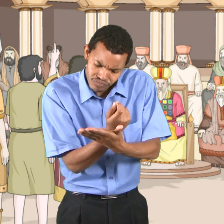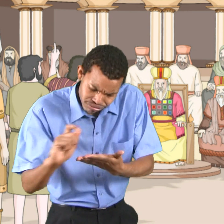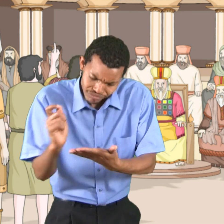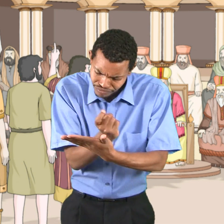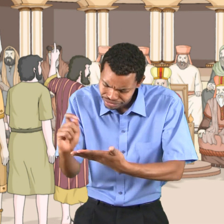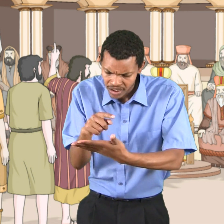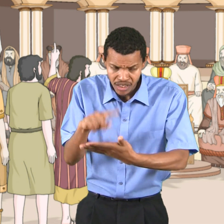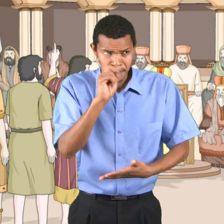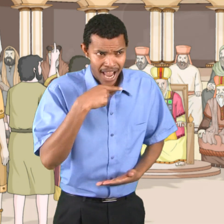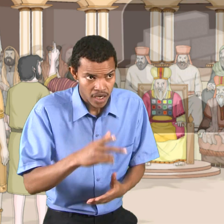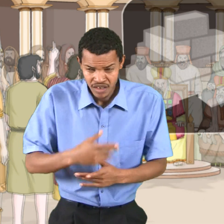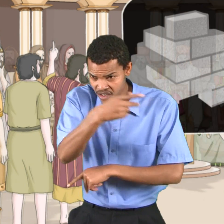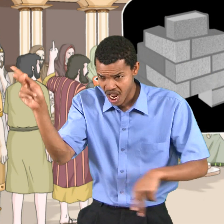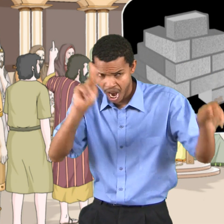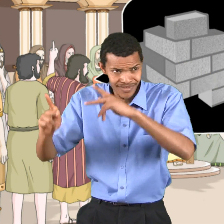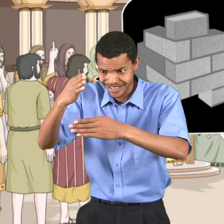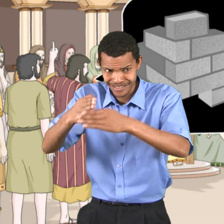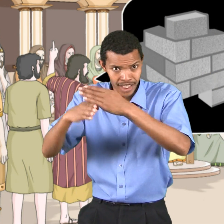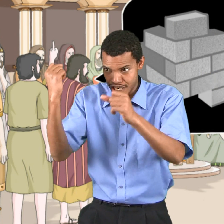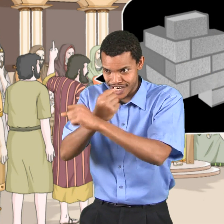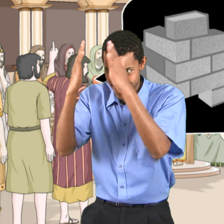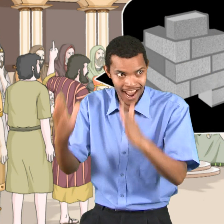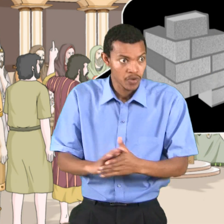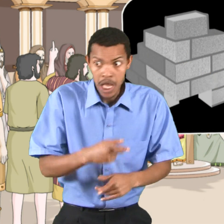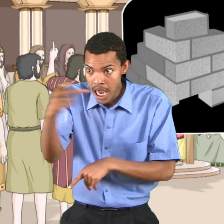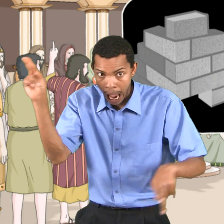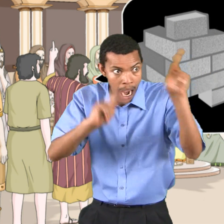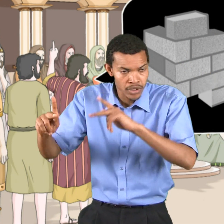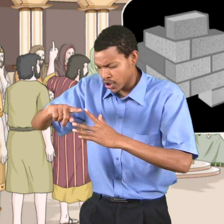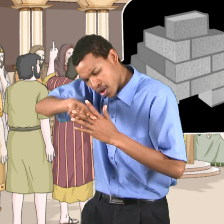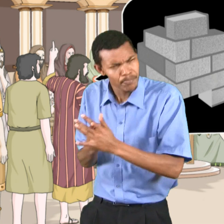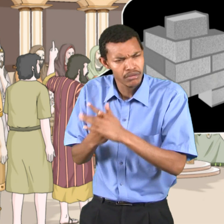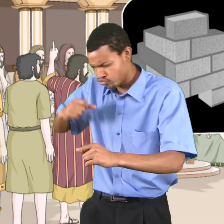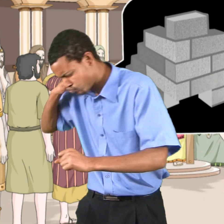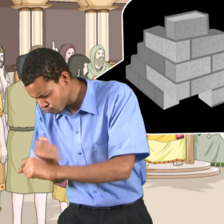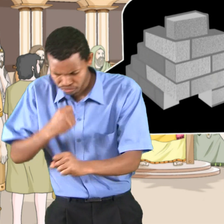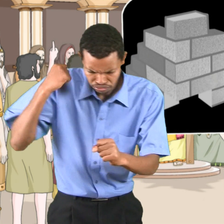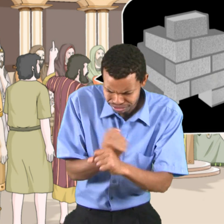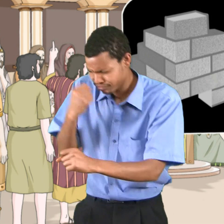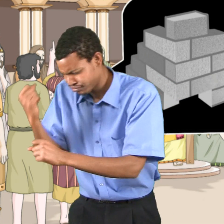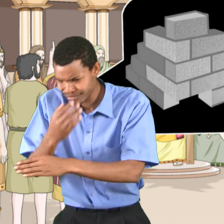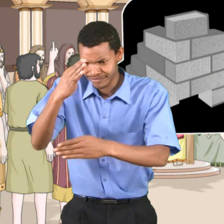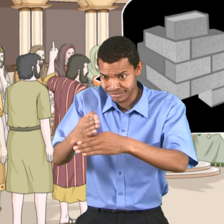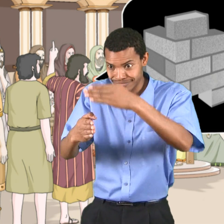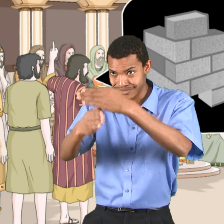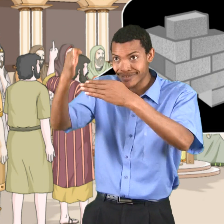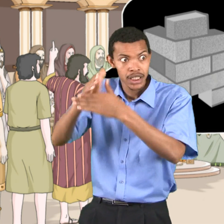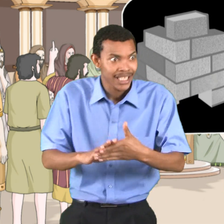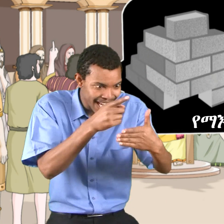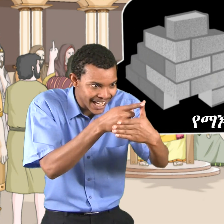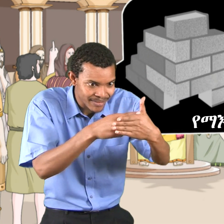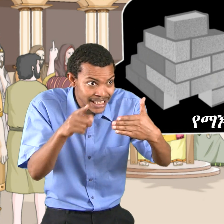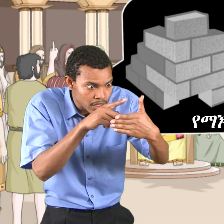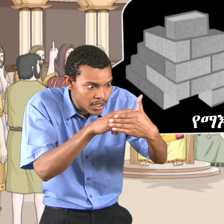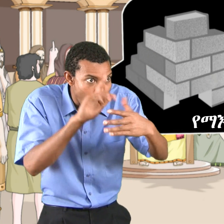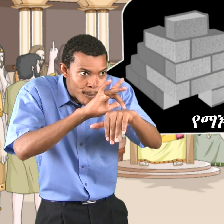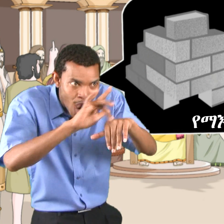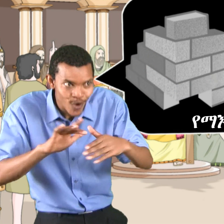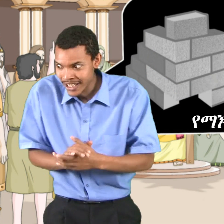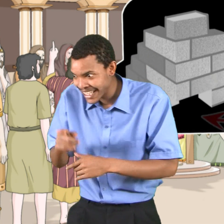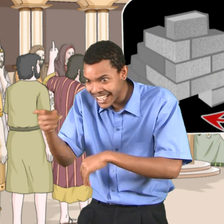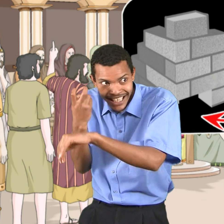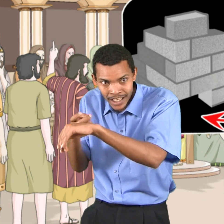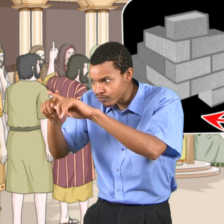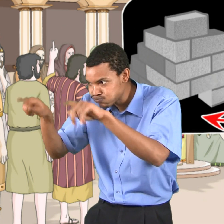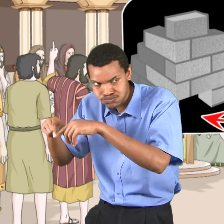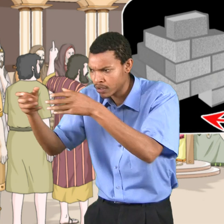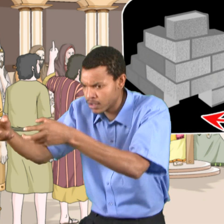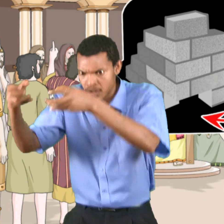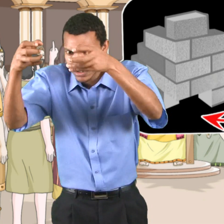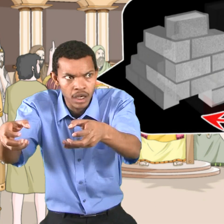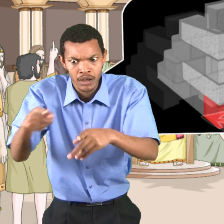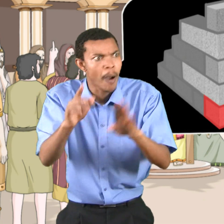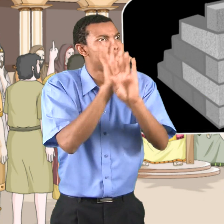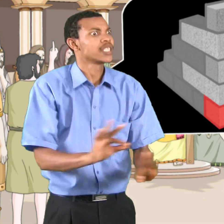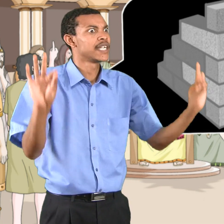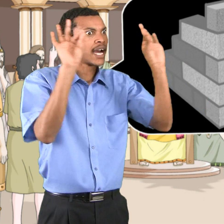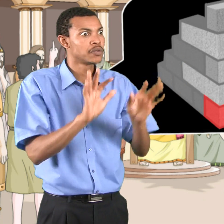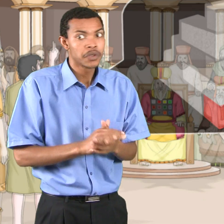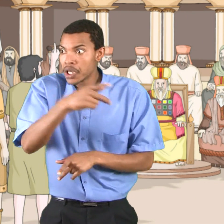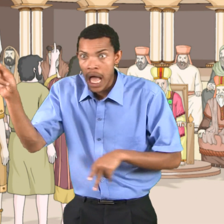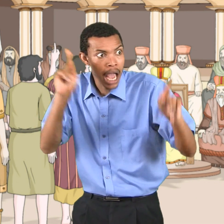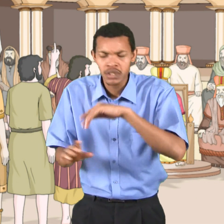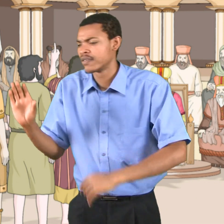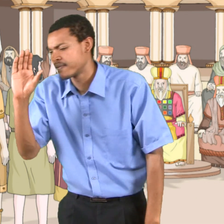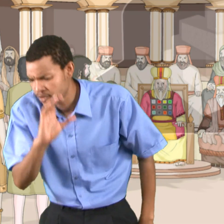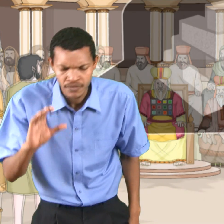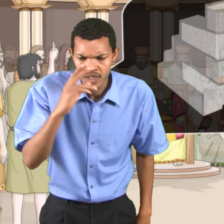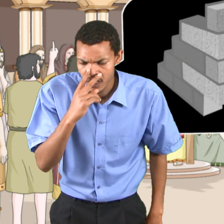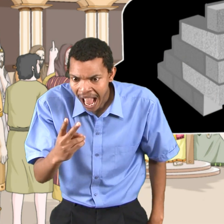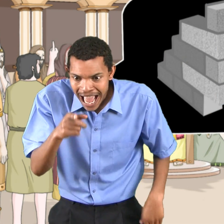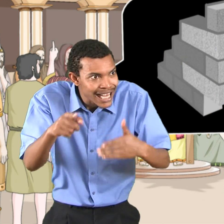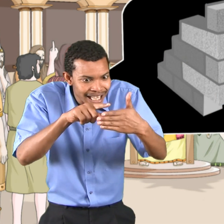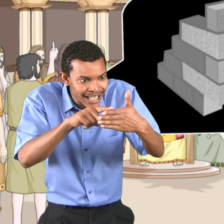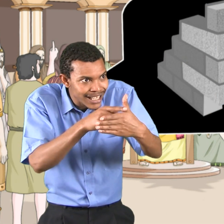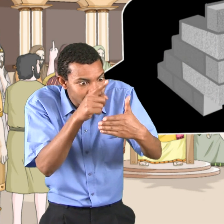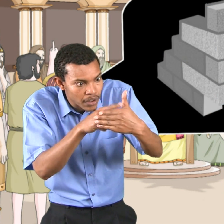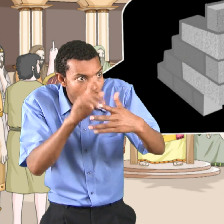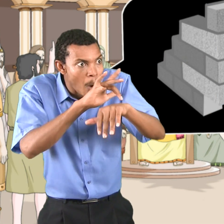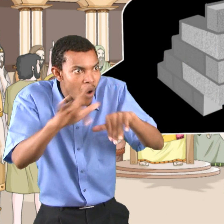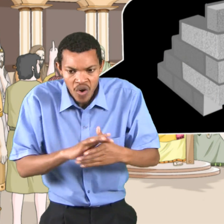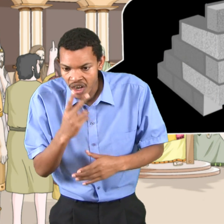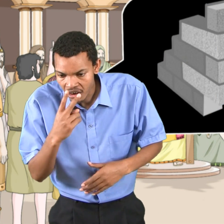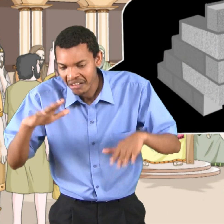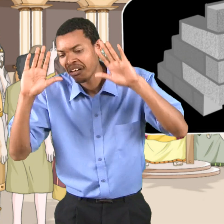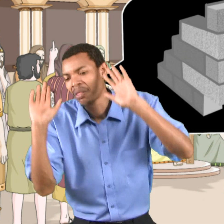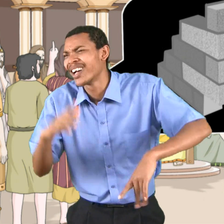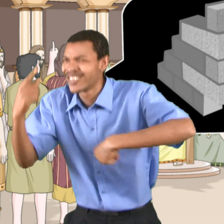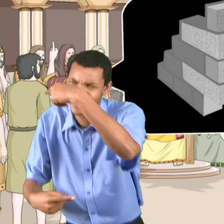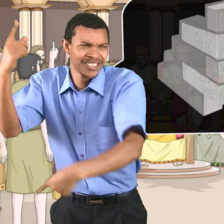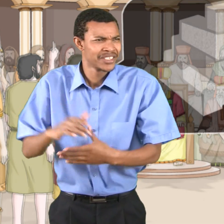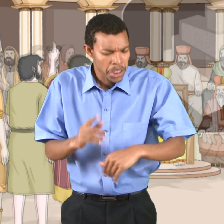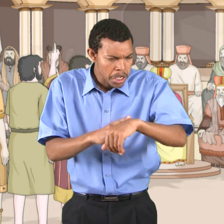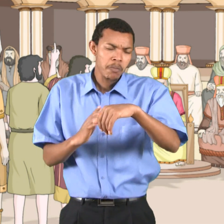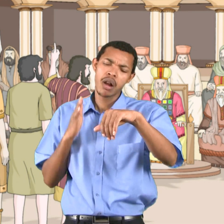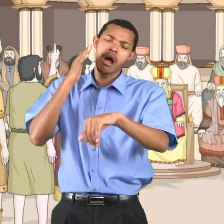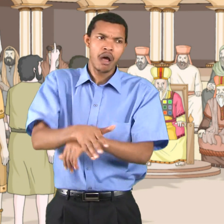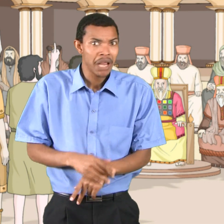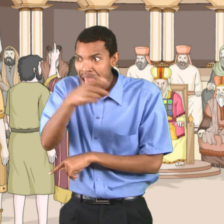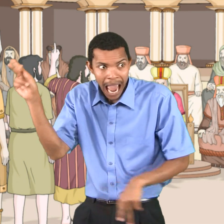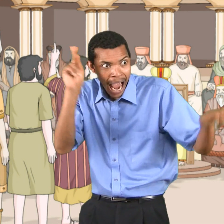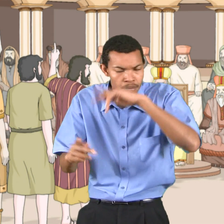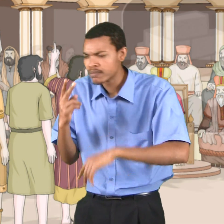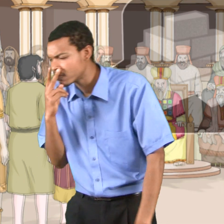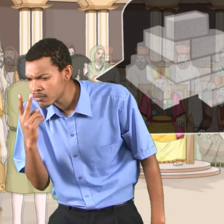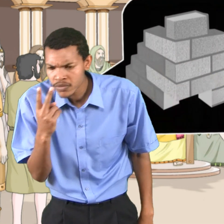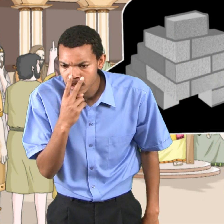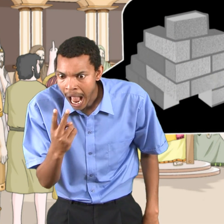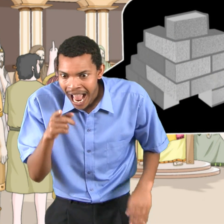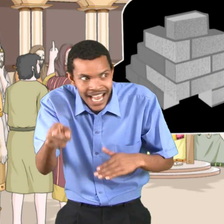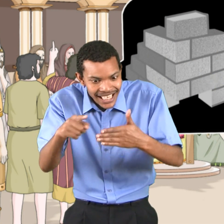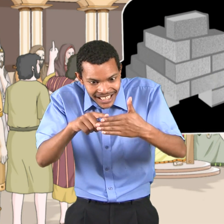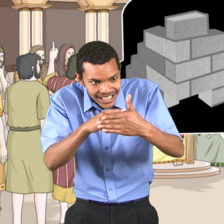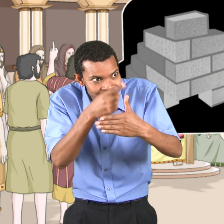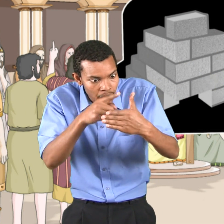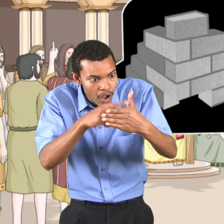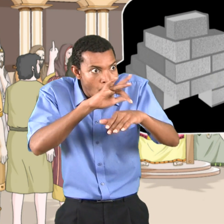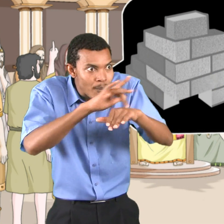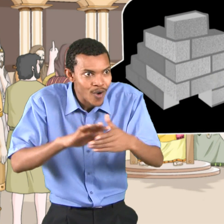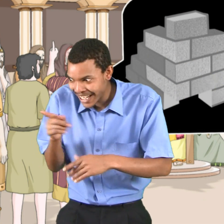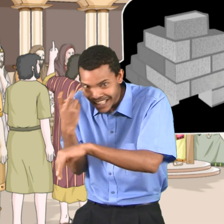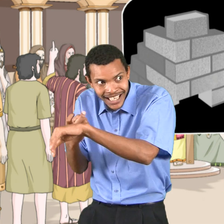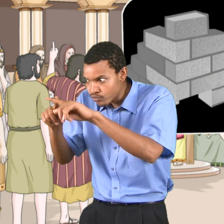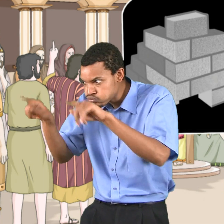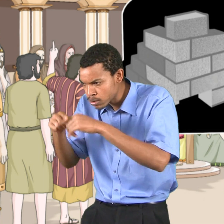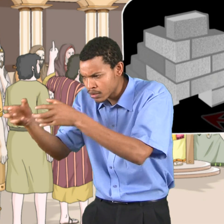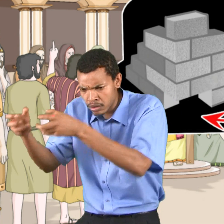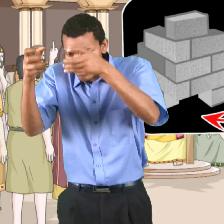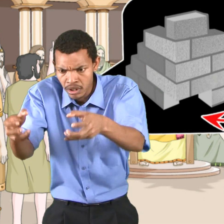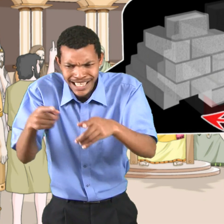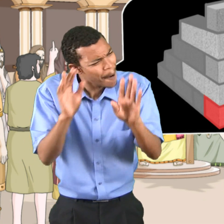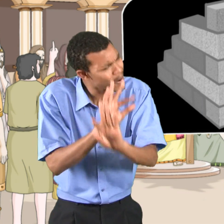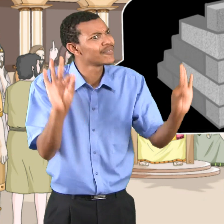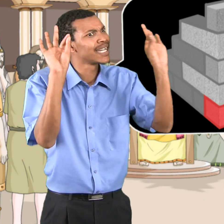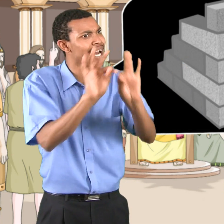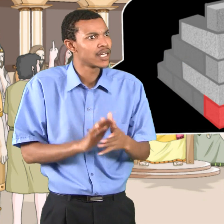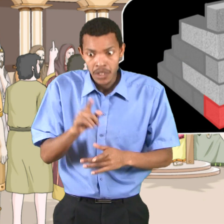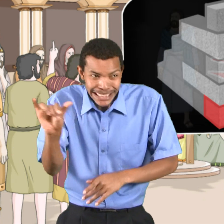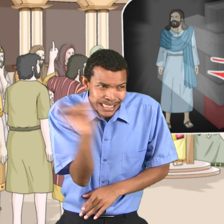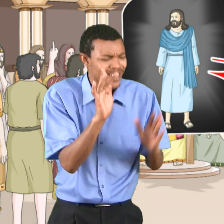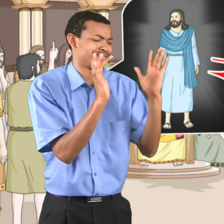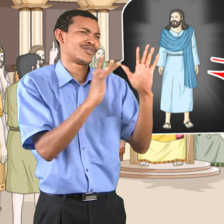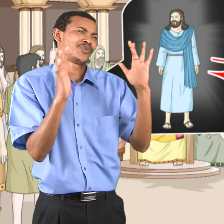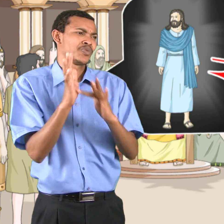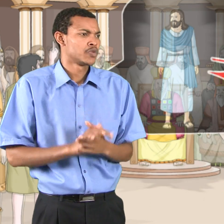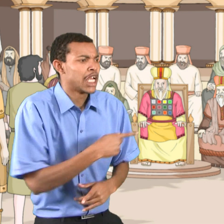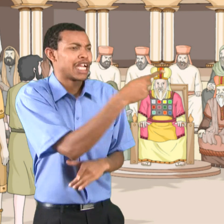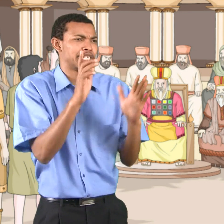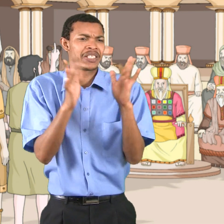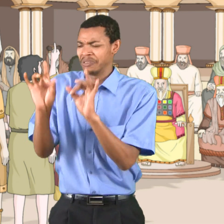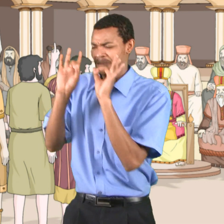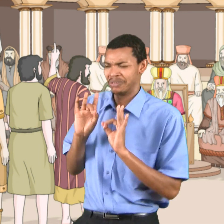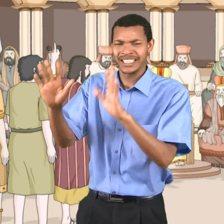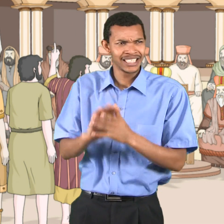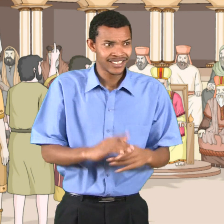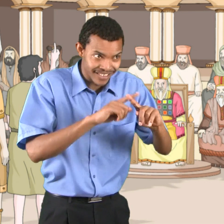This Jesus is ‘the stone you builders rejected, which has become the cornerstone.’ Salvation exists in no one else, for there is no other name under heaven given to men by which we must be saved.”